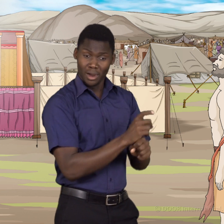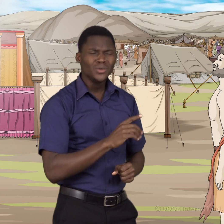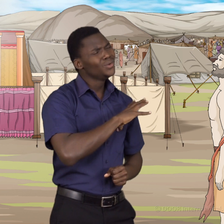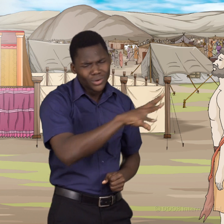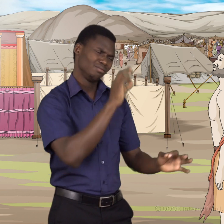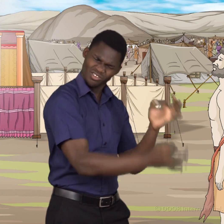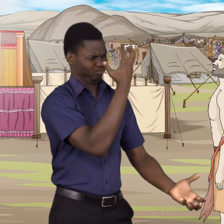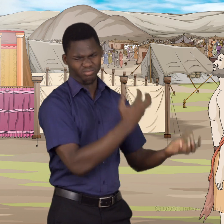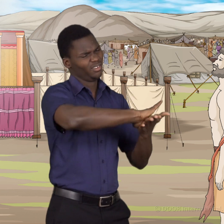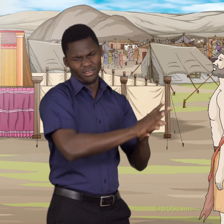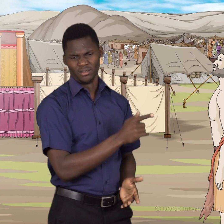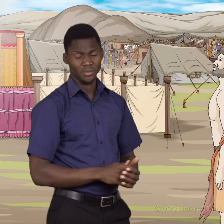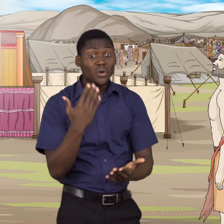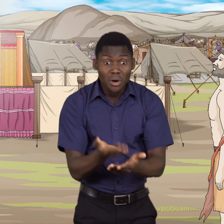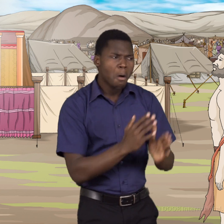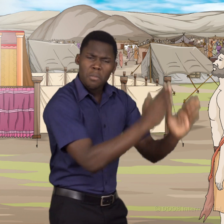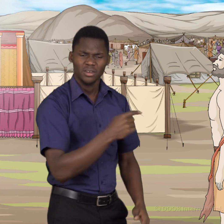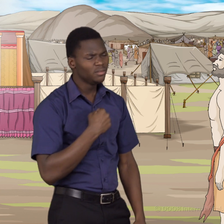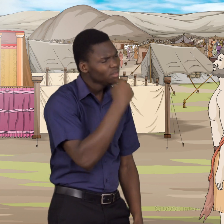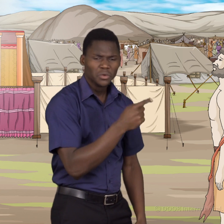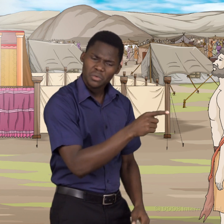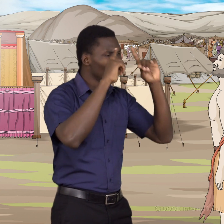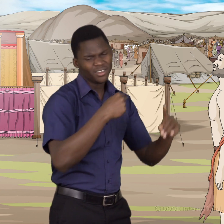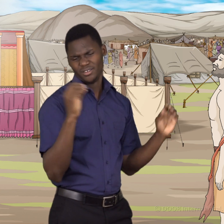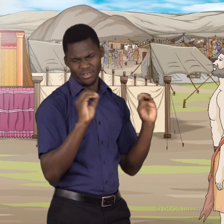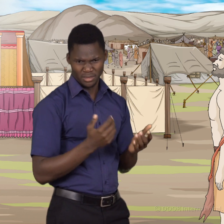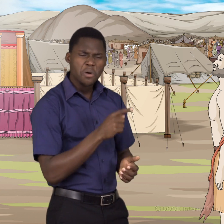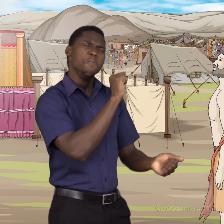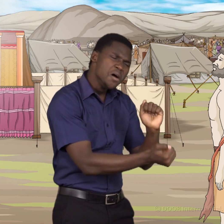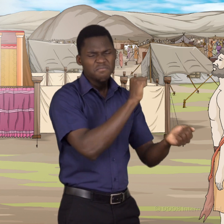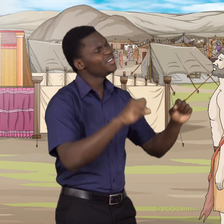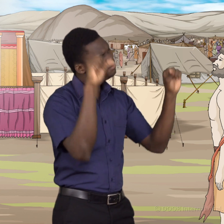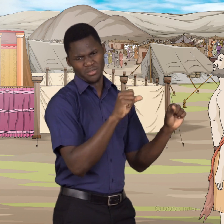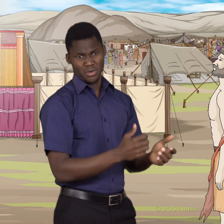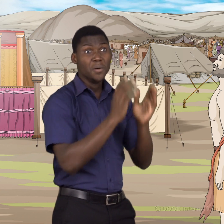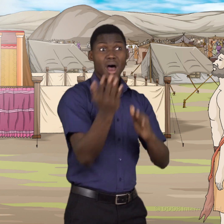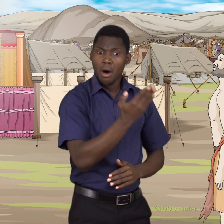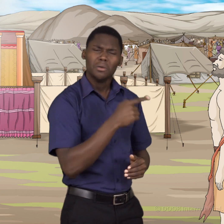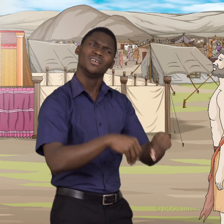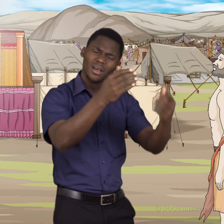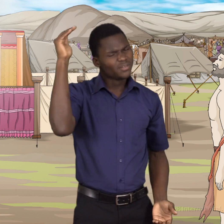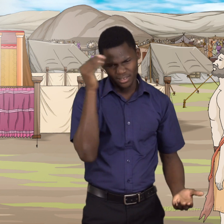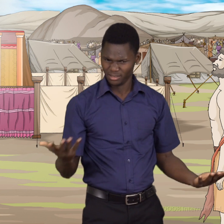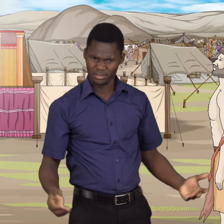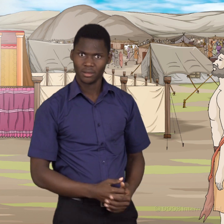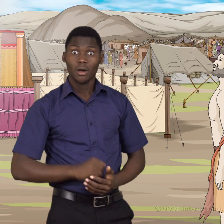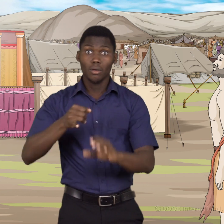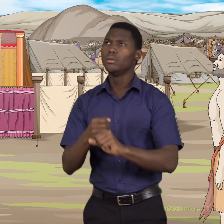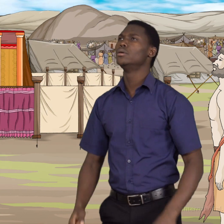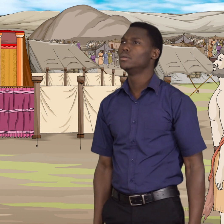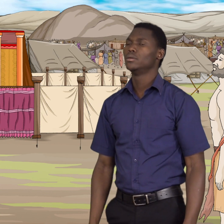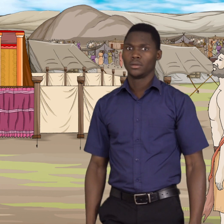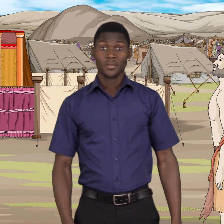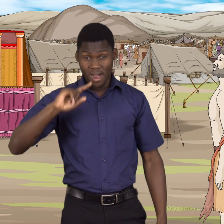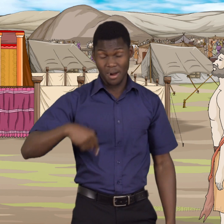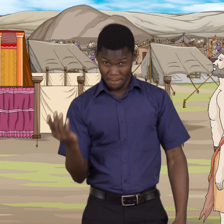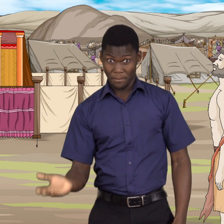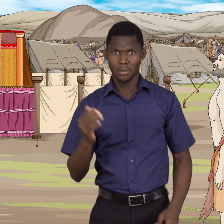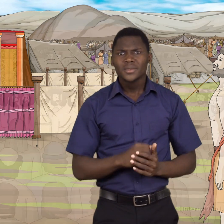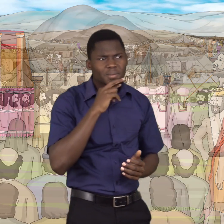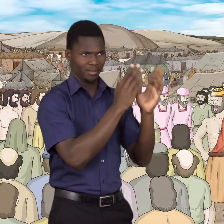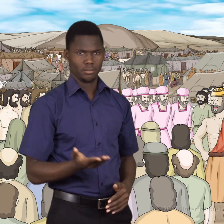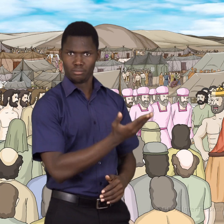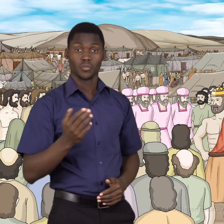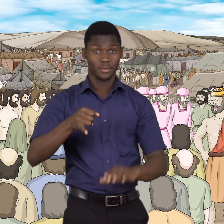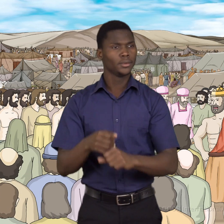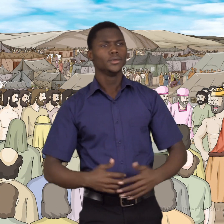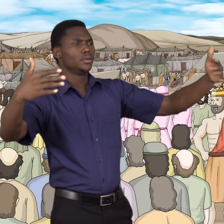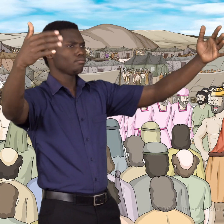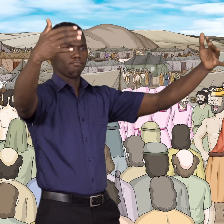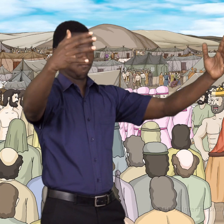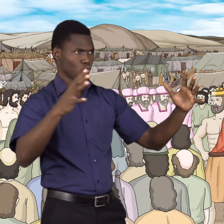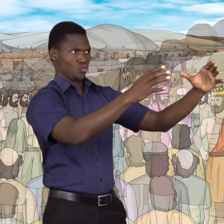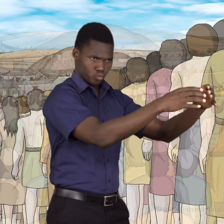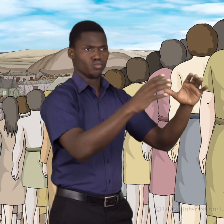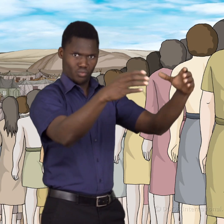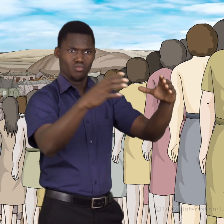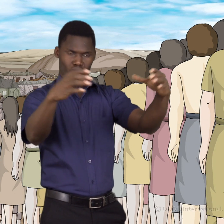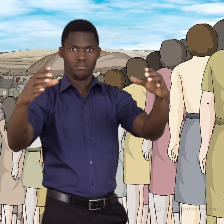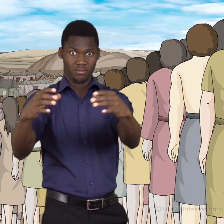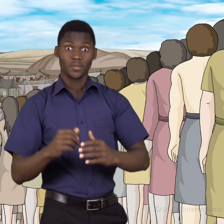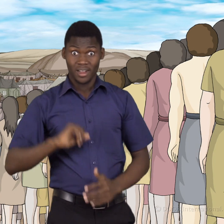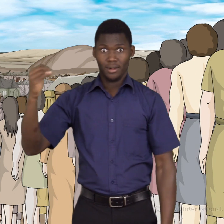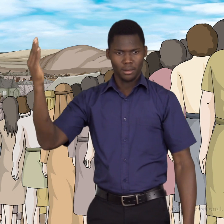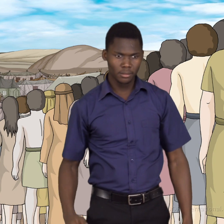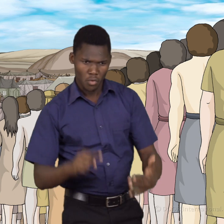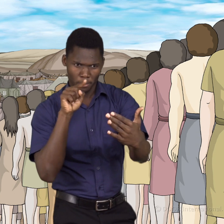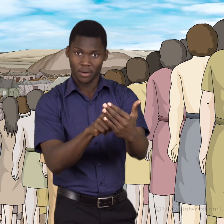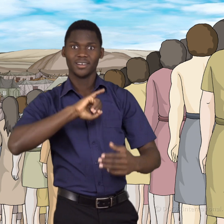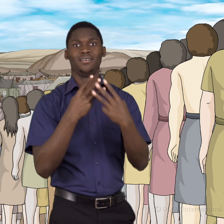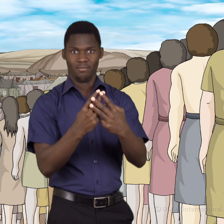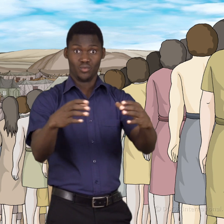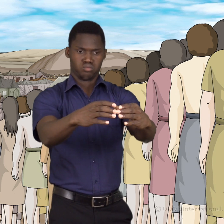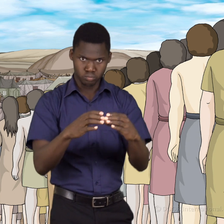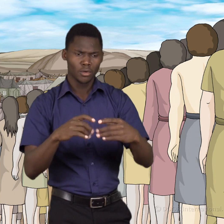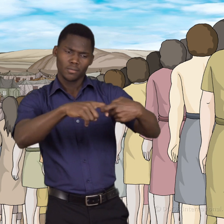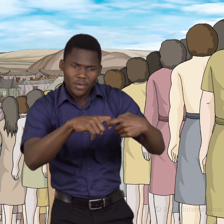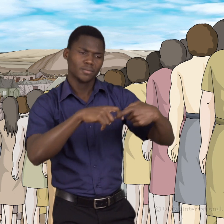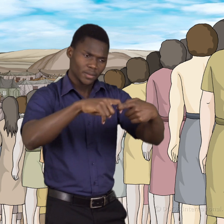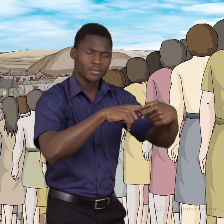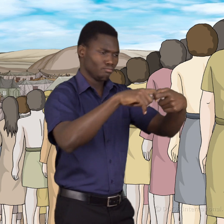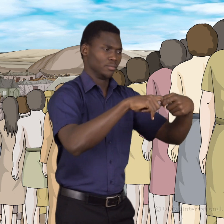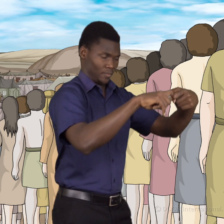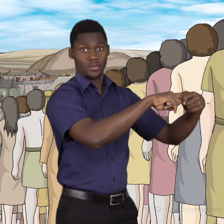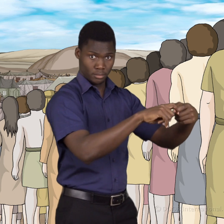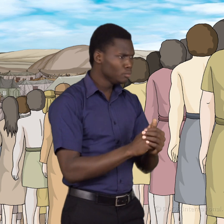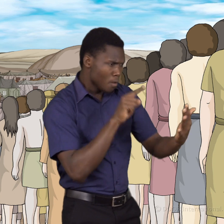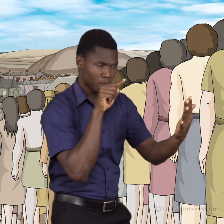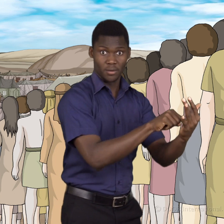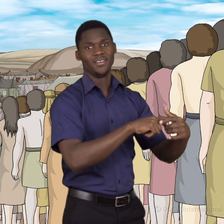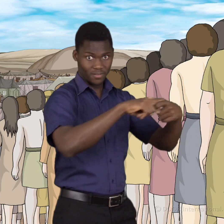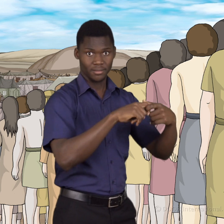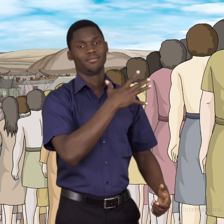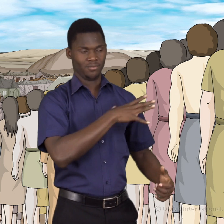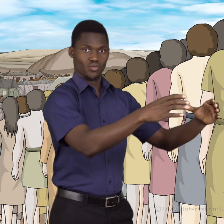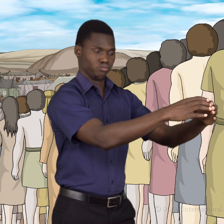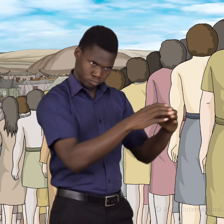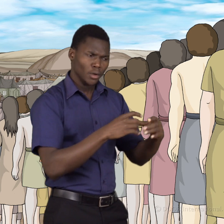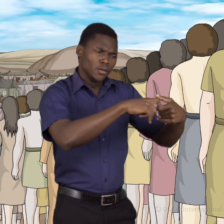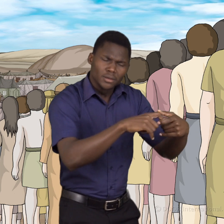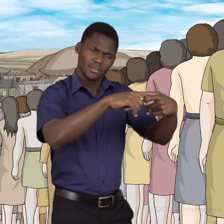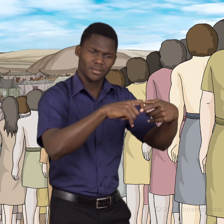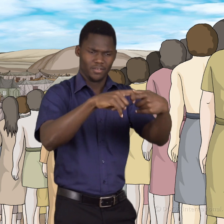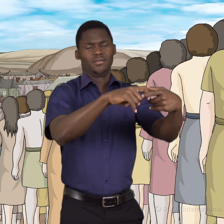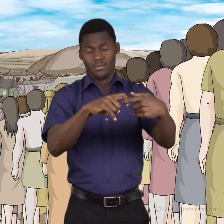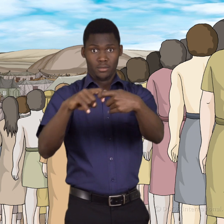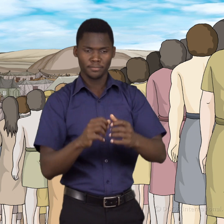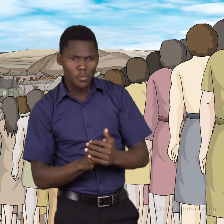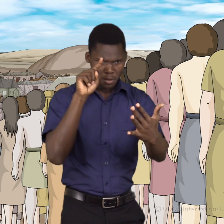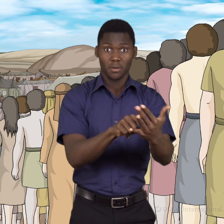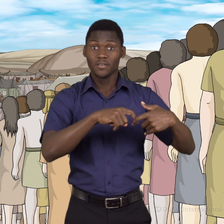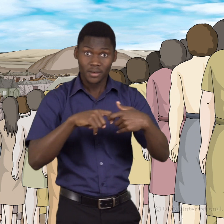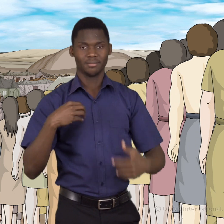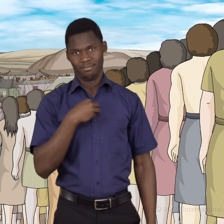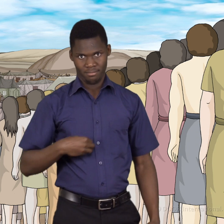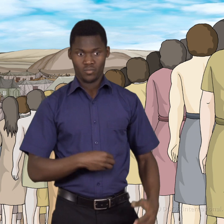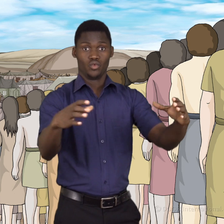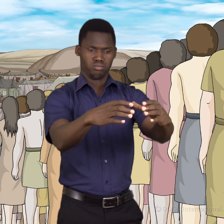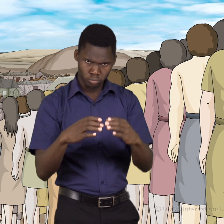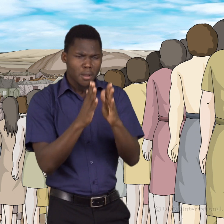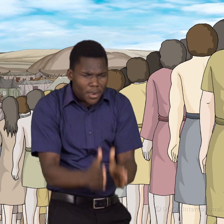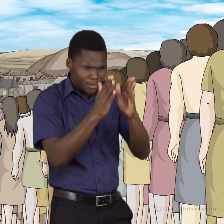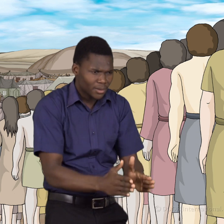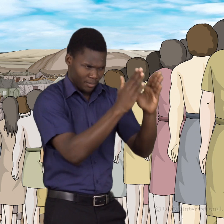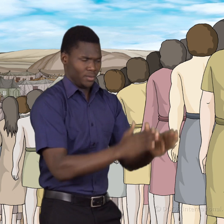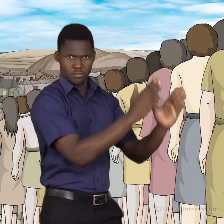The one who is caught with the things devoted to destruction must be burned, along with all that belongs to him, because he has transgressed the covenant of the LORD and committed an outrage in Israel.’” So Joshua arose early the next morning and had Israel come forward tribe by tribe, and the tribe of Judah was selected.